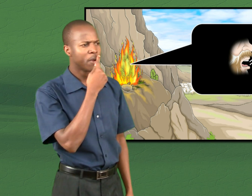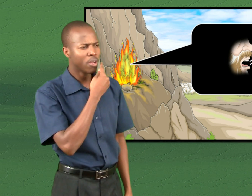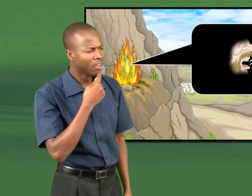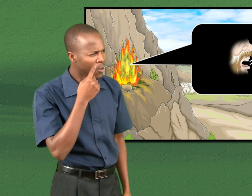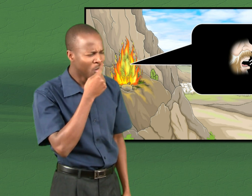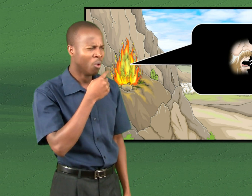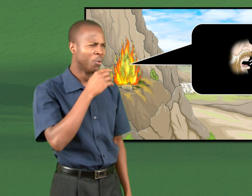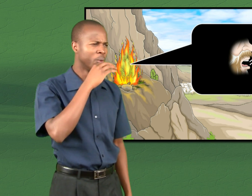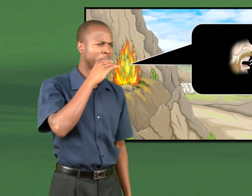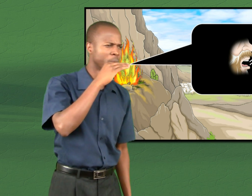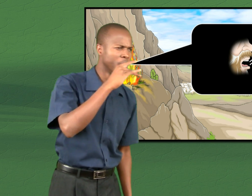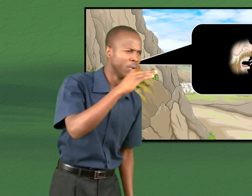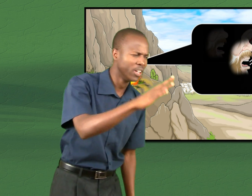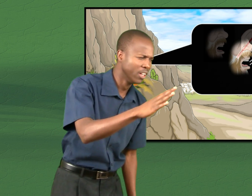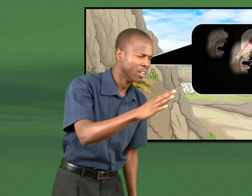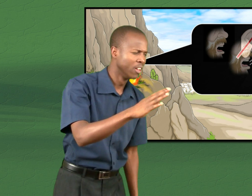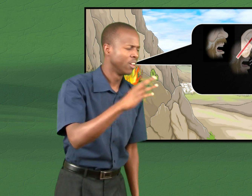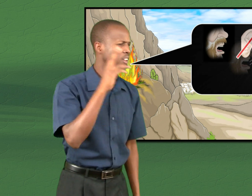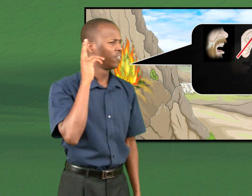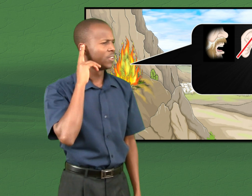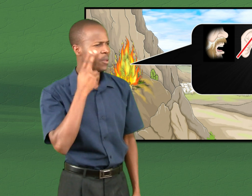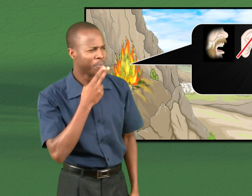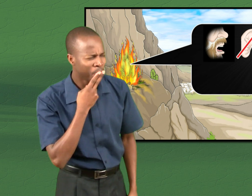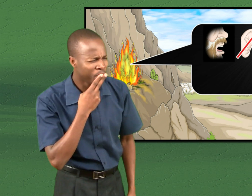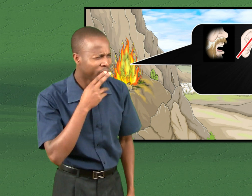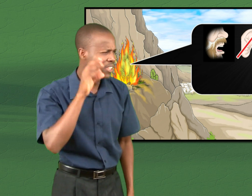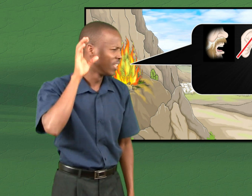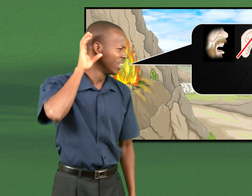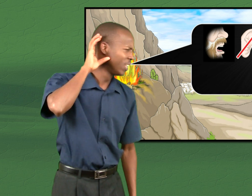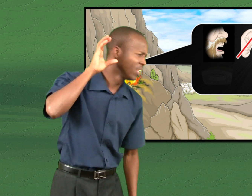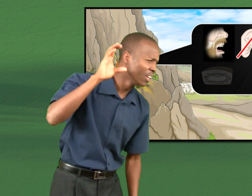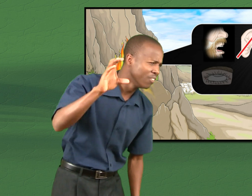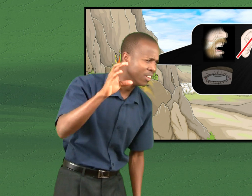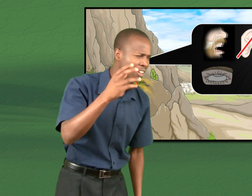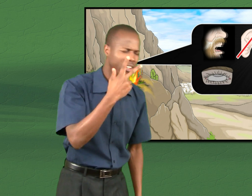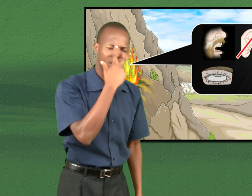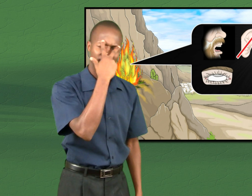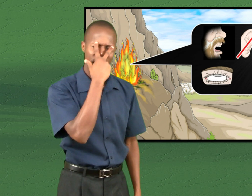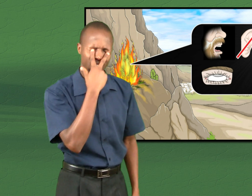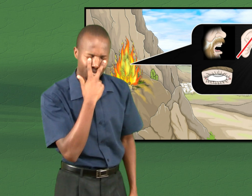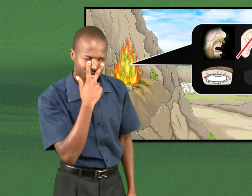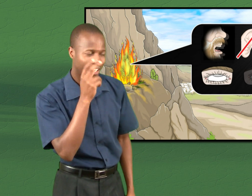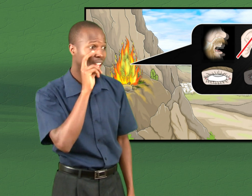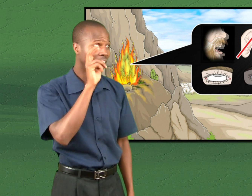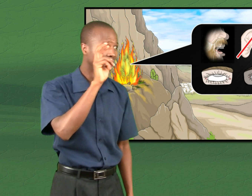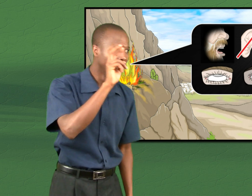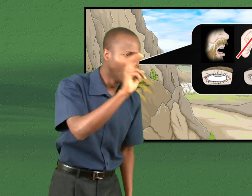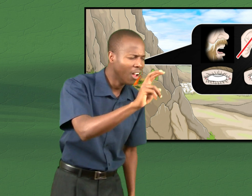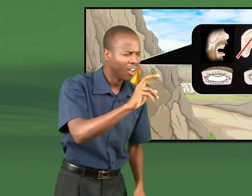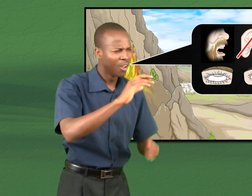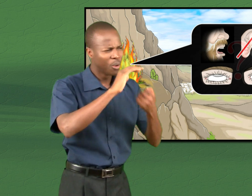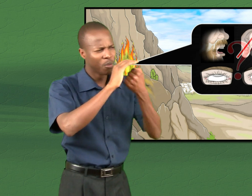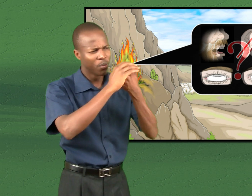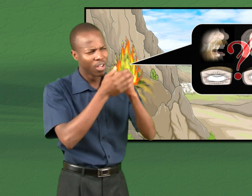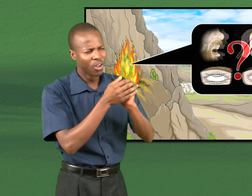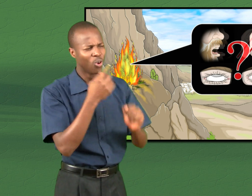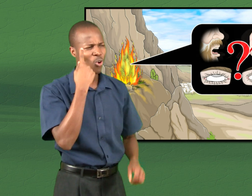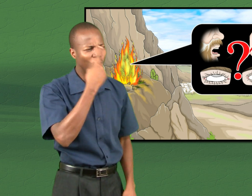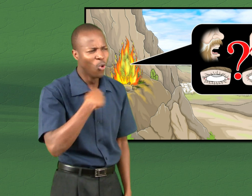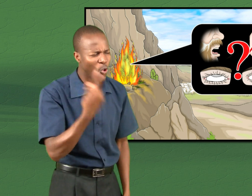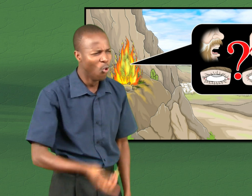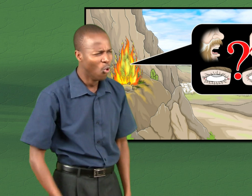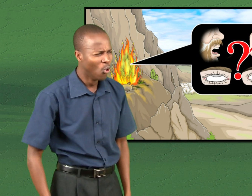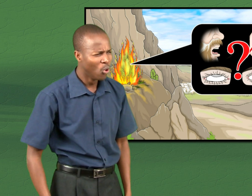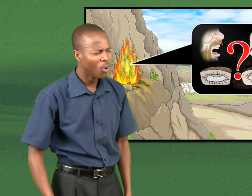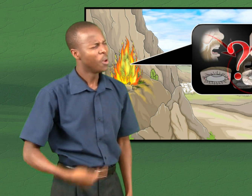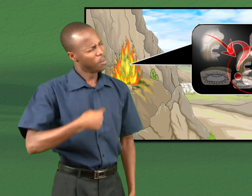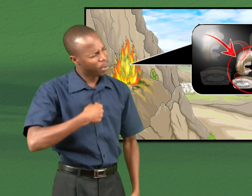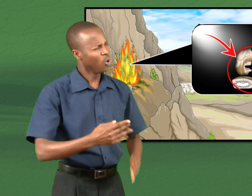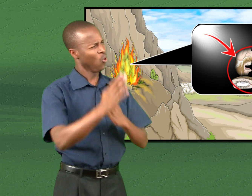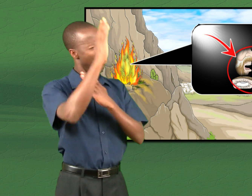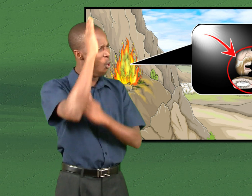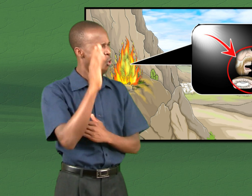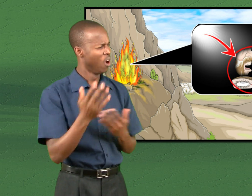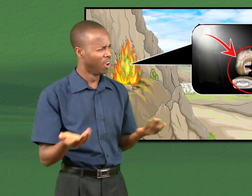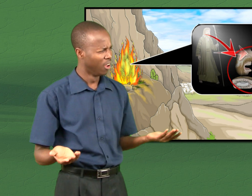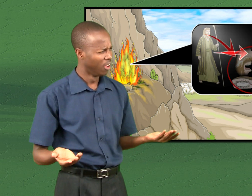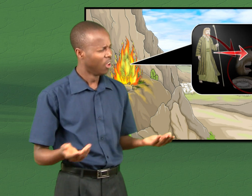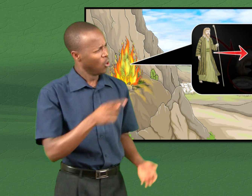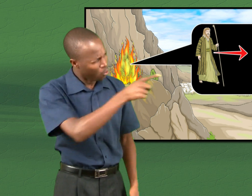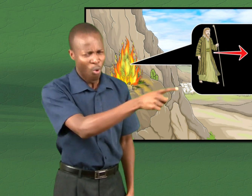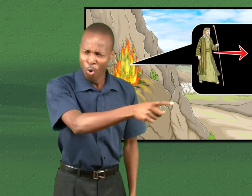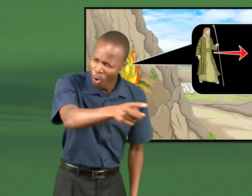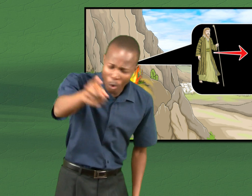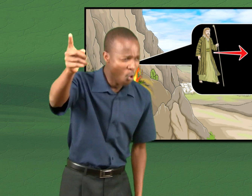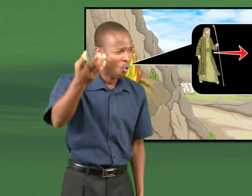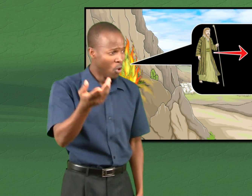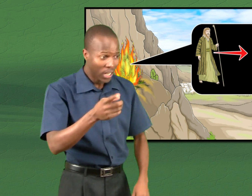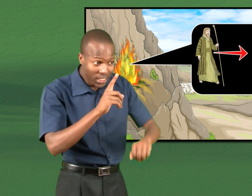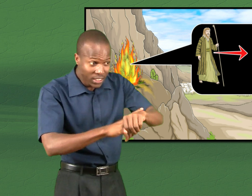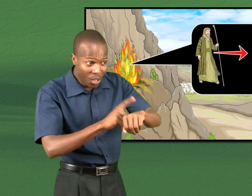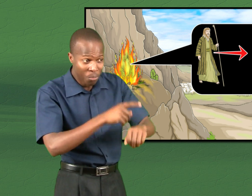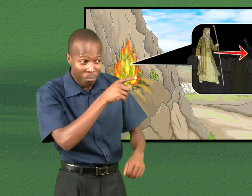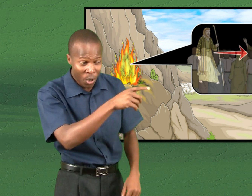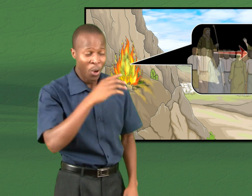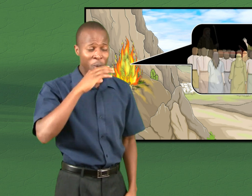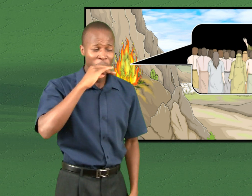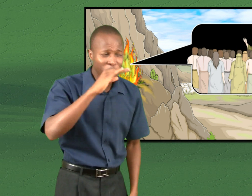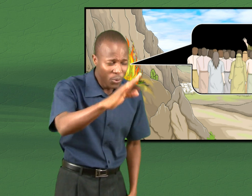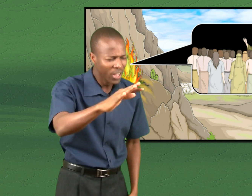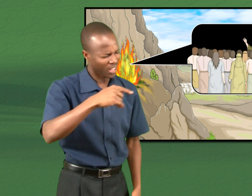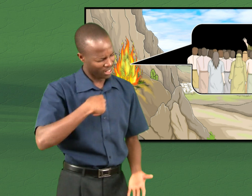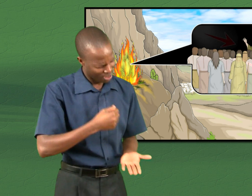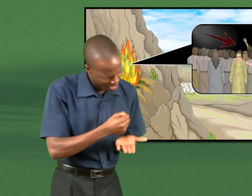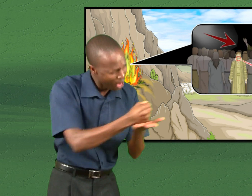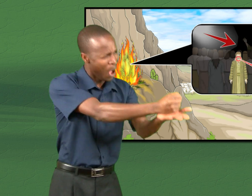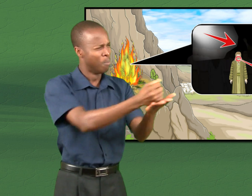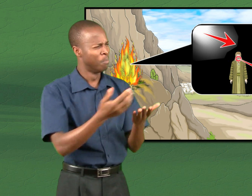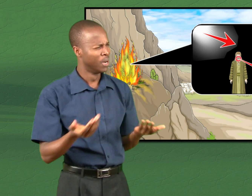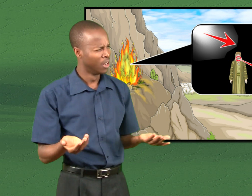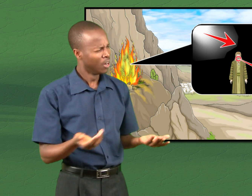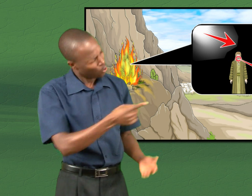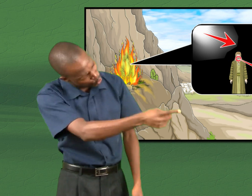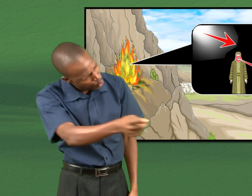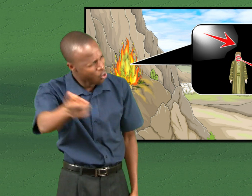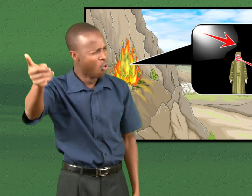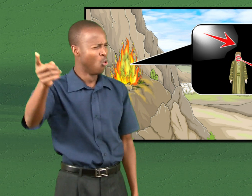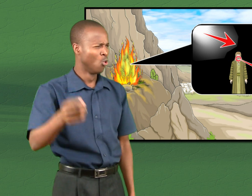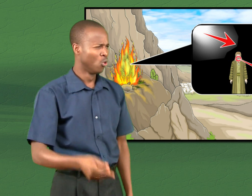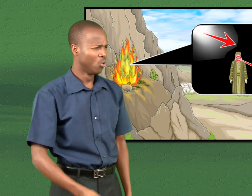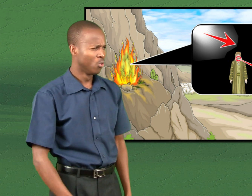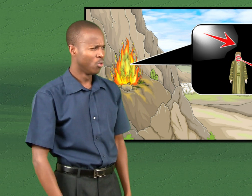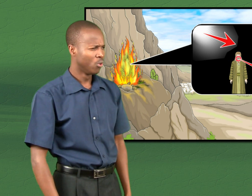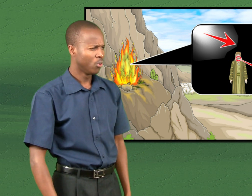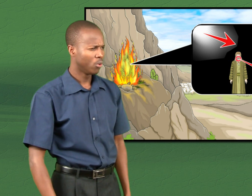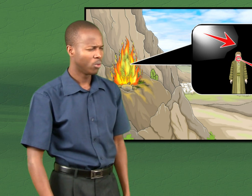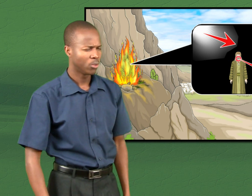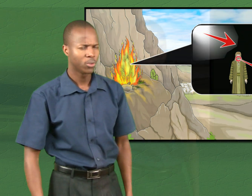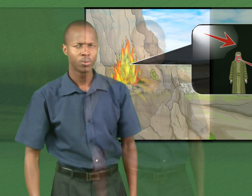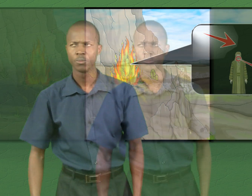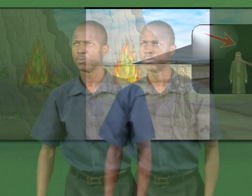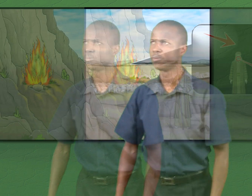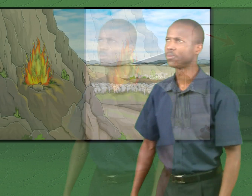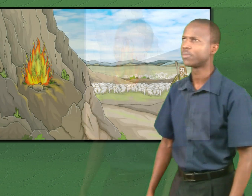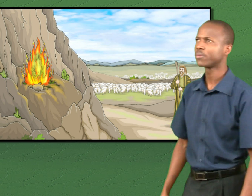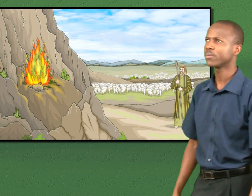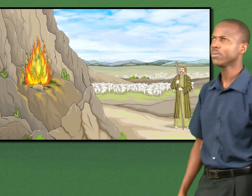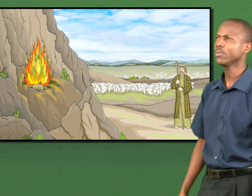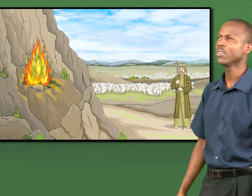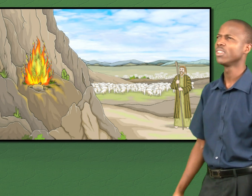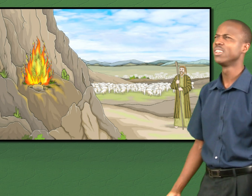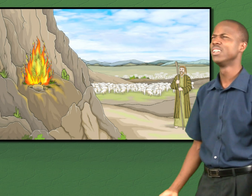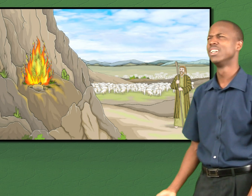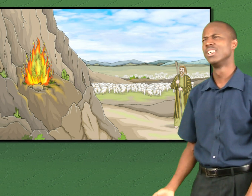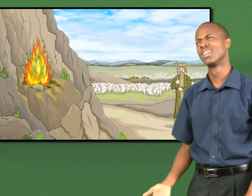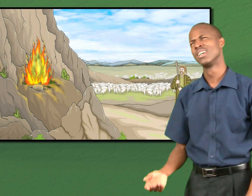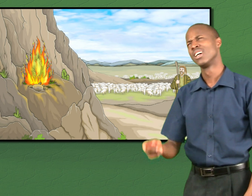Or who makes the mute or the deaf, the sighted or the blind? Is it not I, the LORD? Now go!